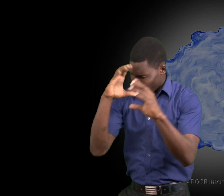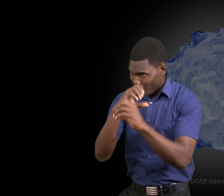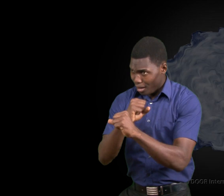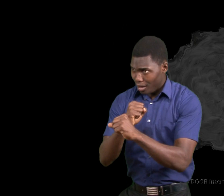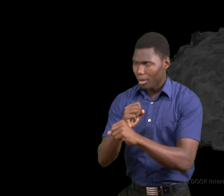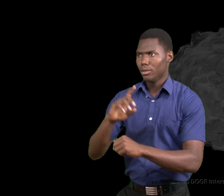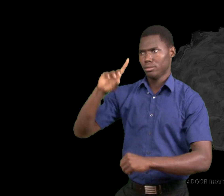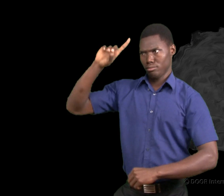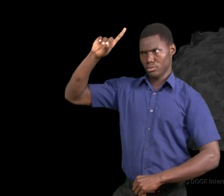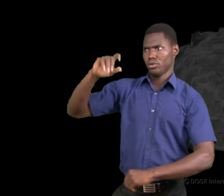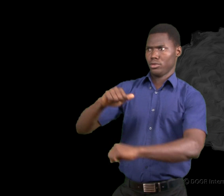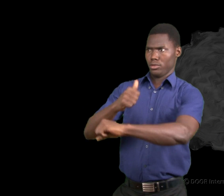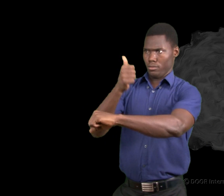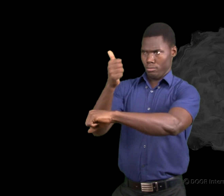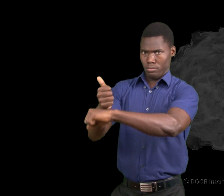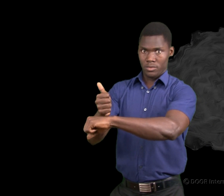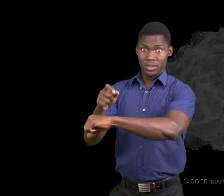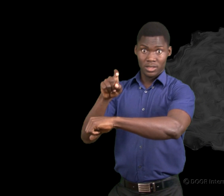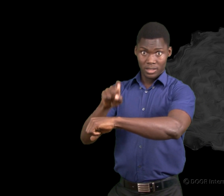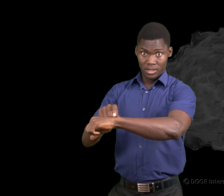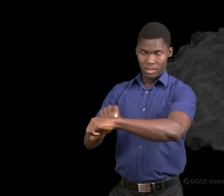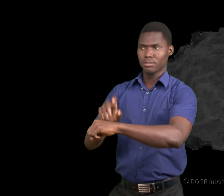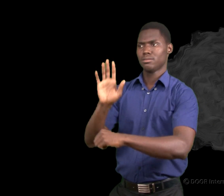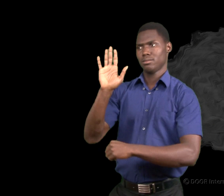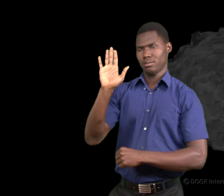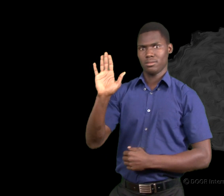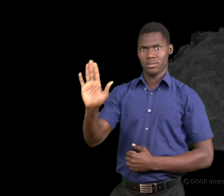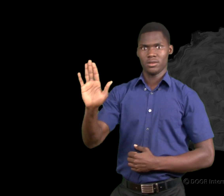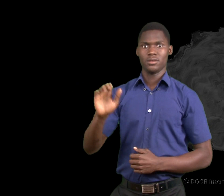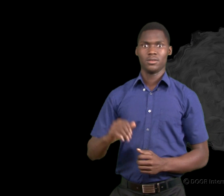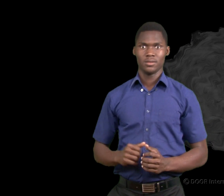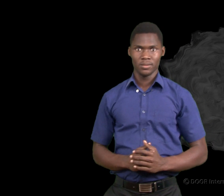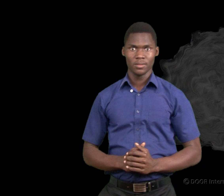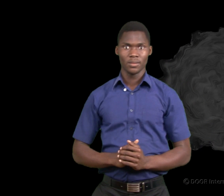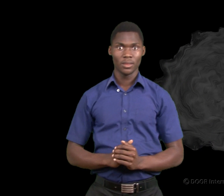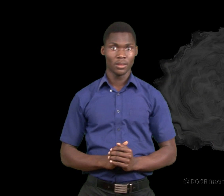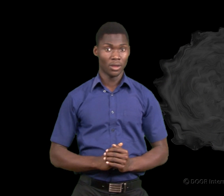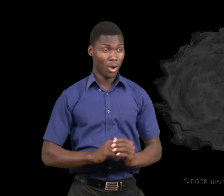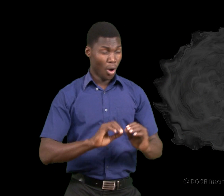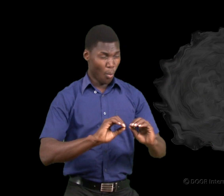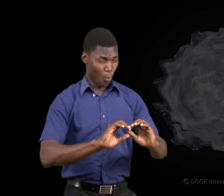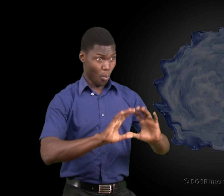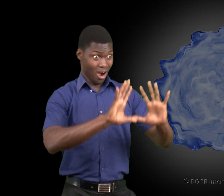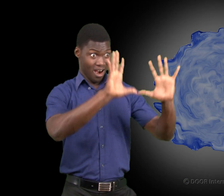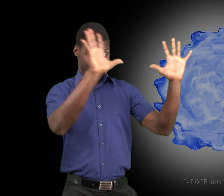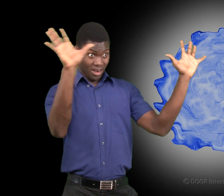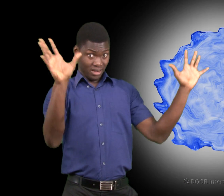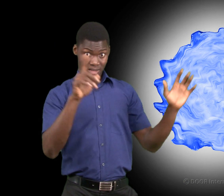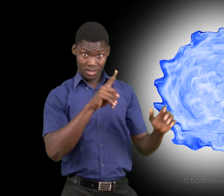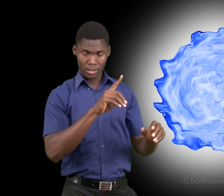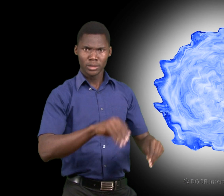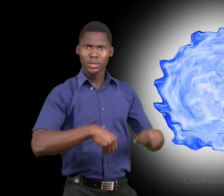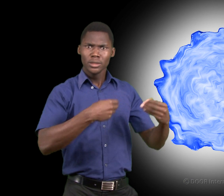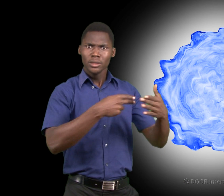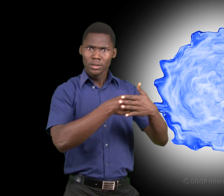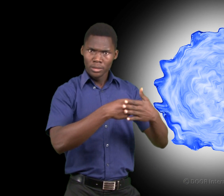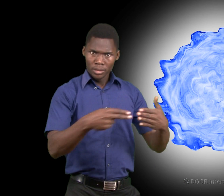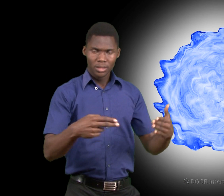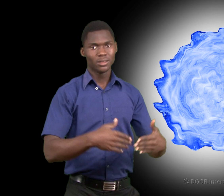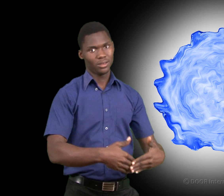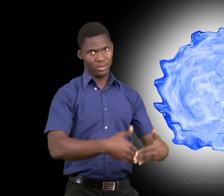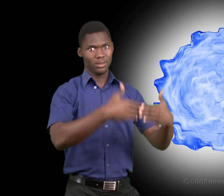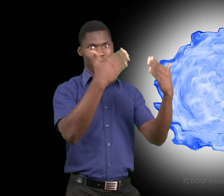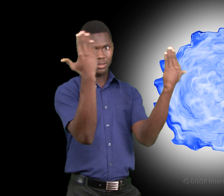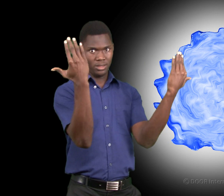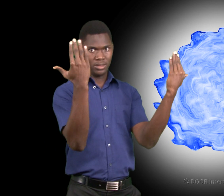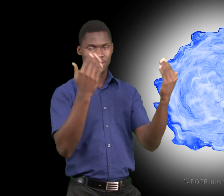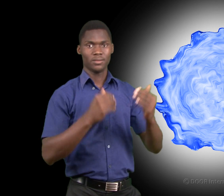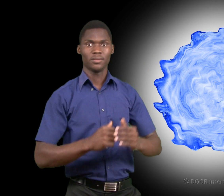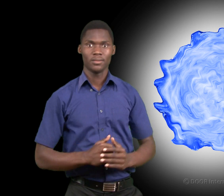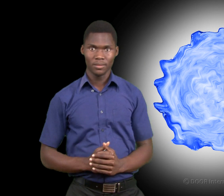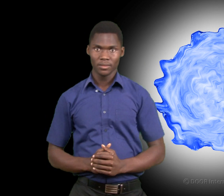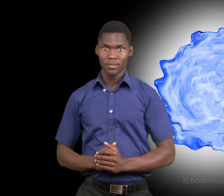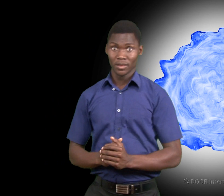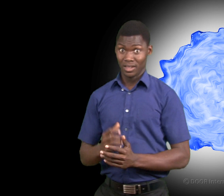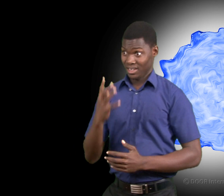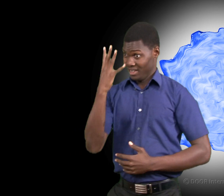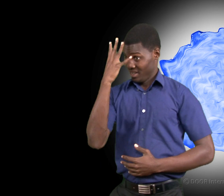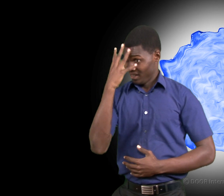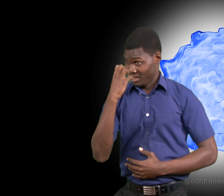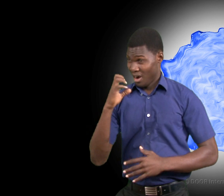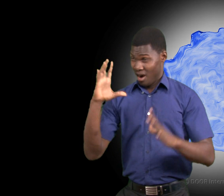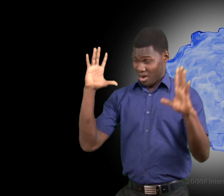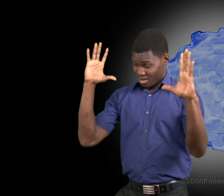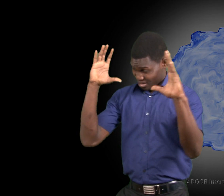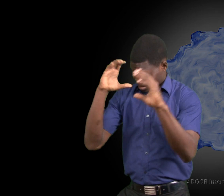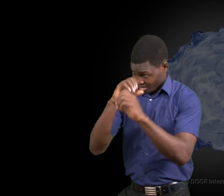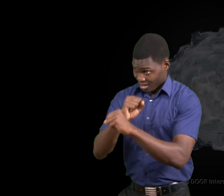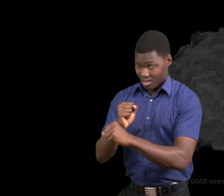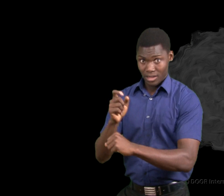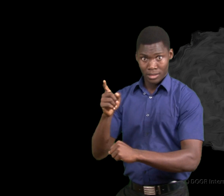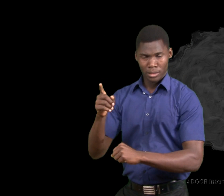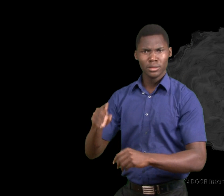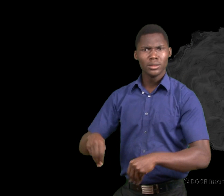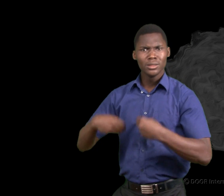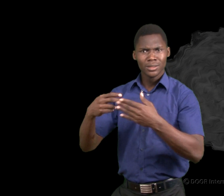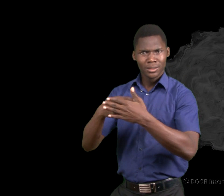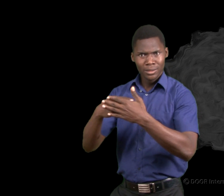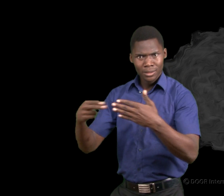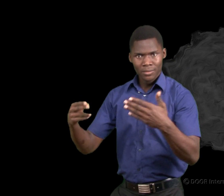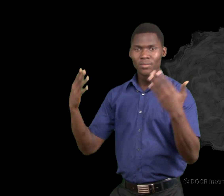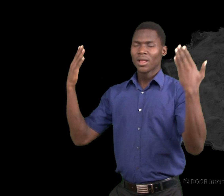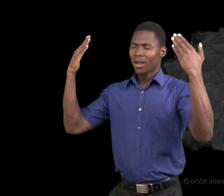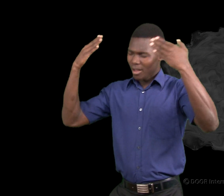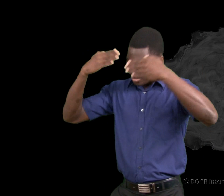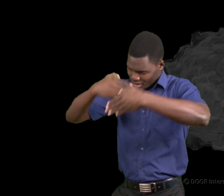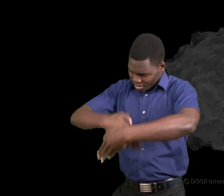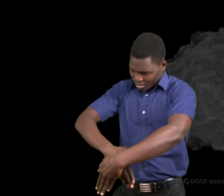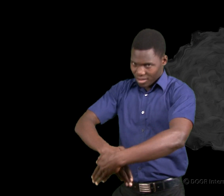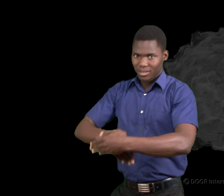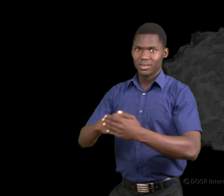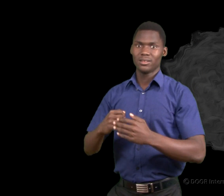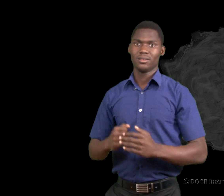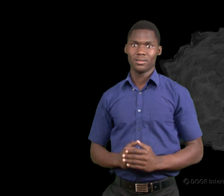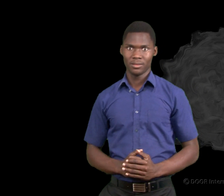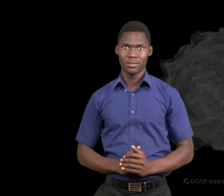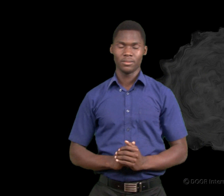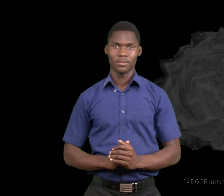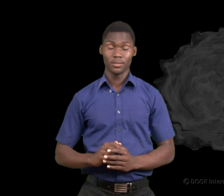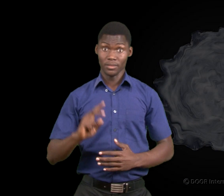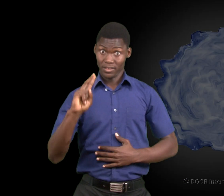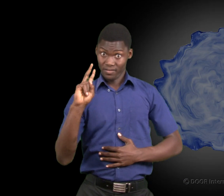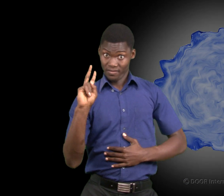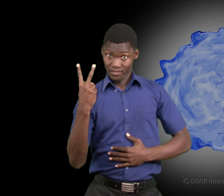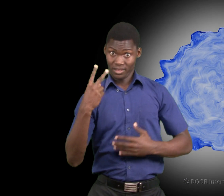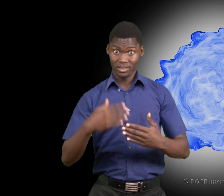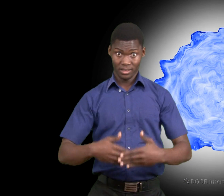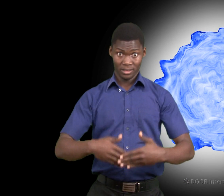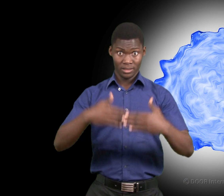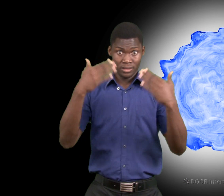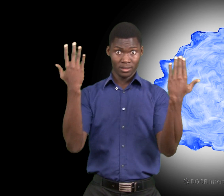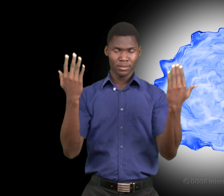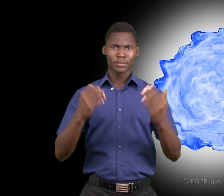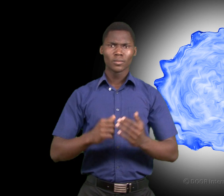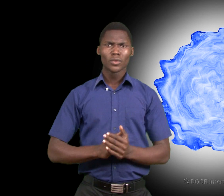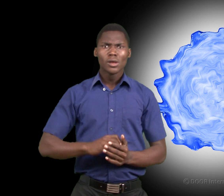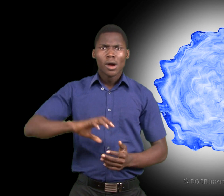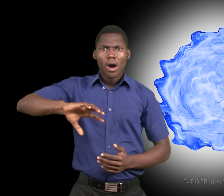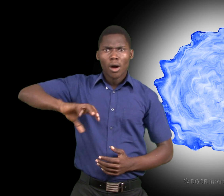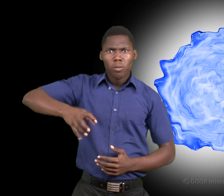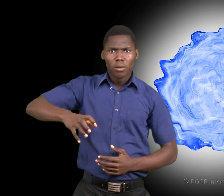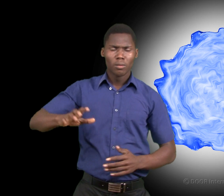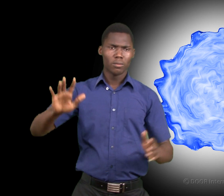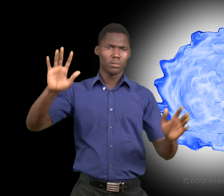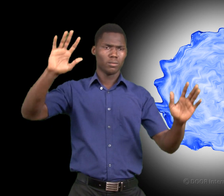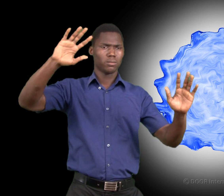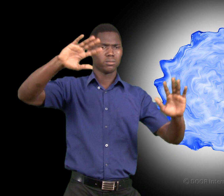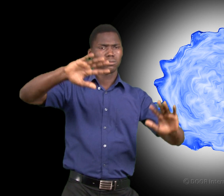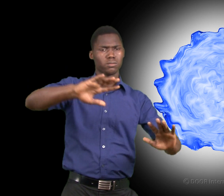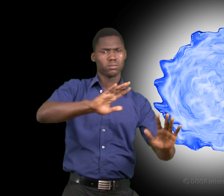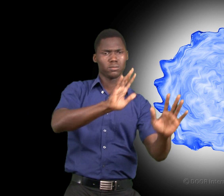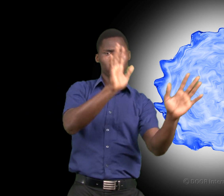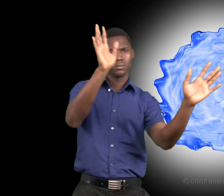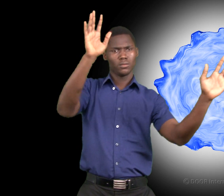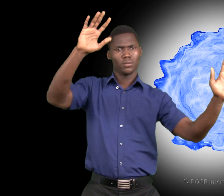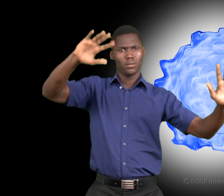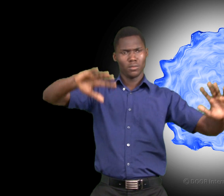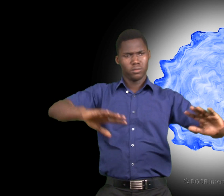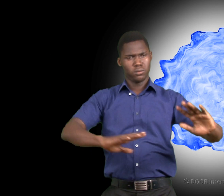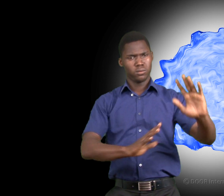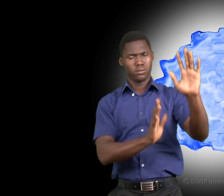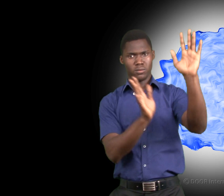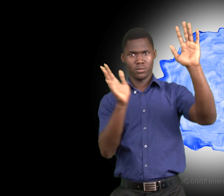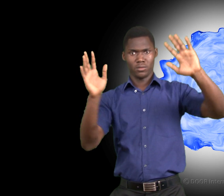God called the light “day,” and the darkness He called “night.”